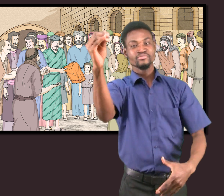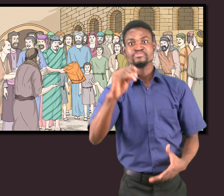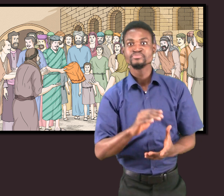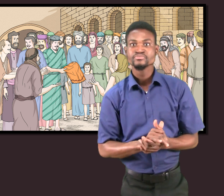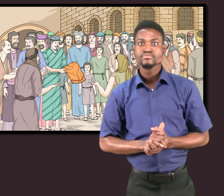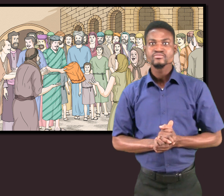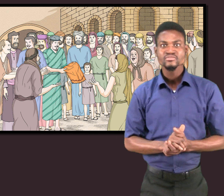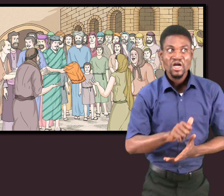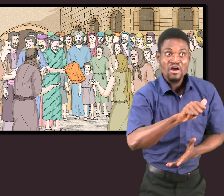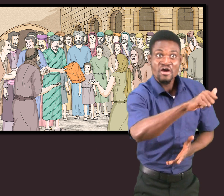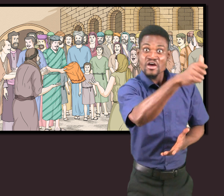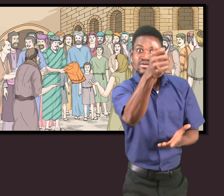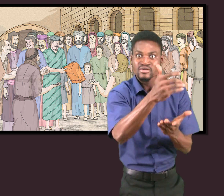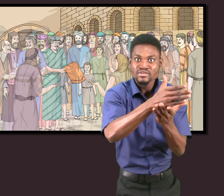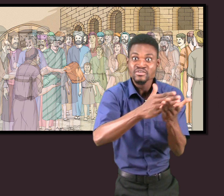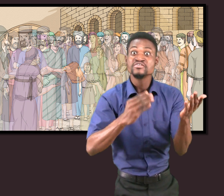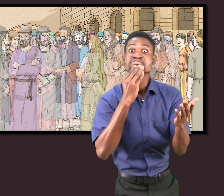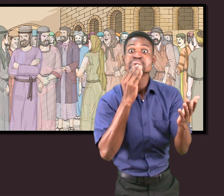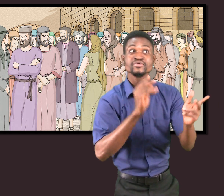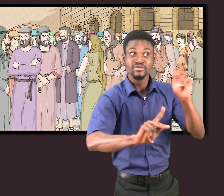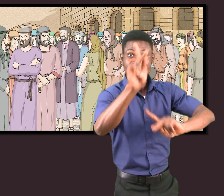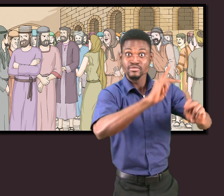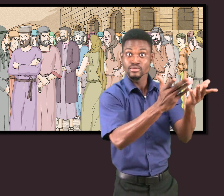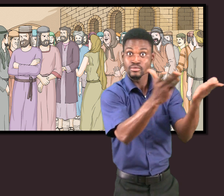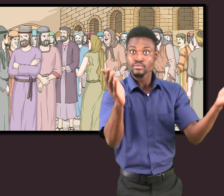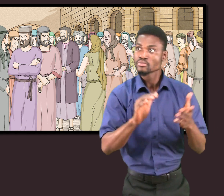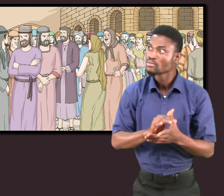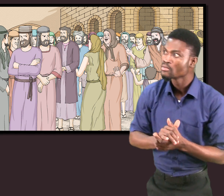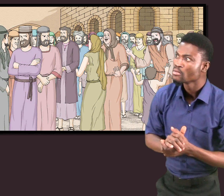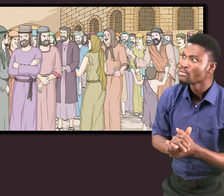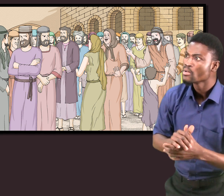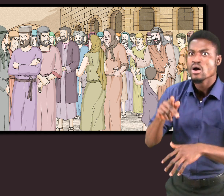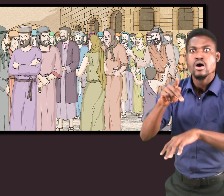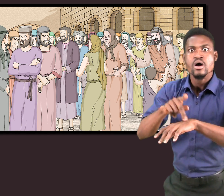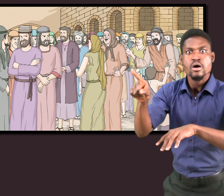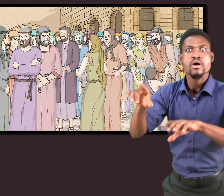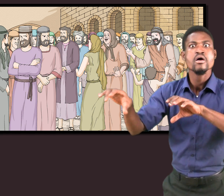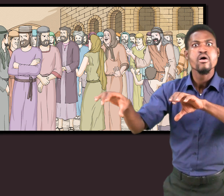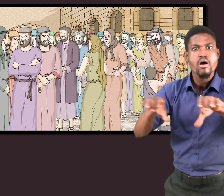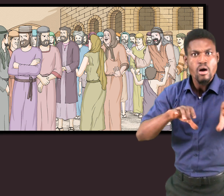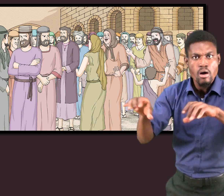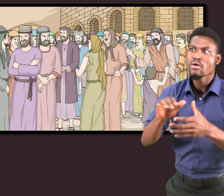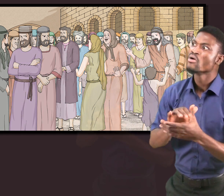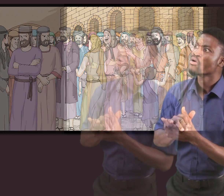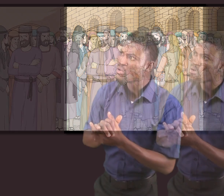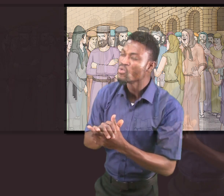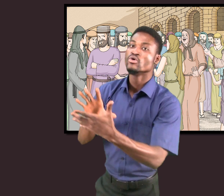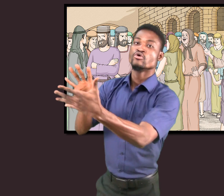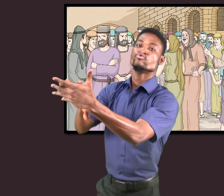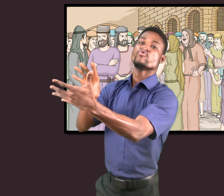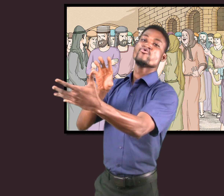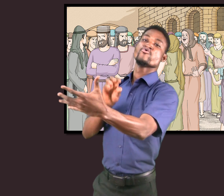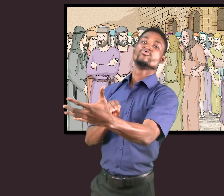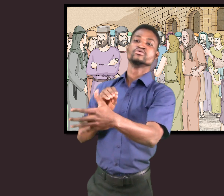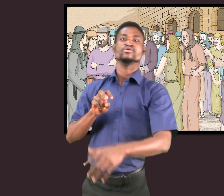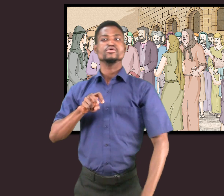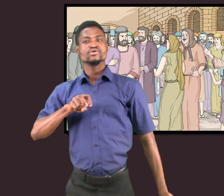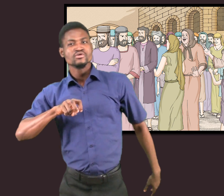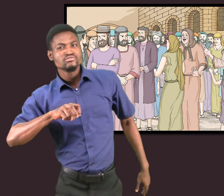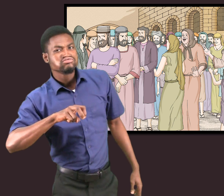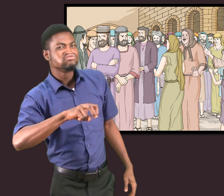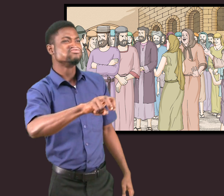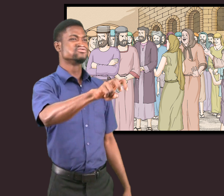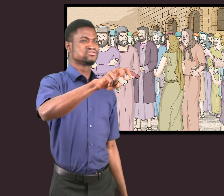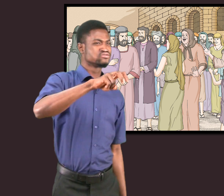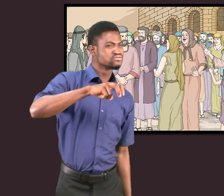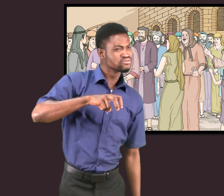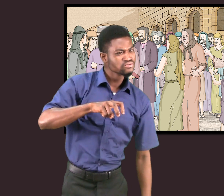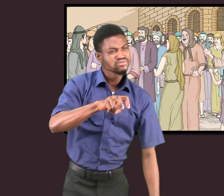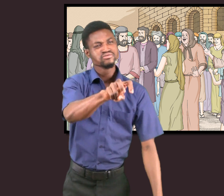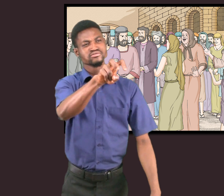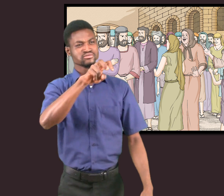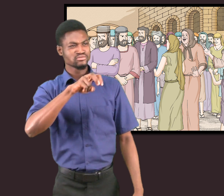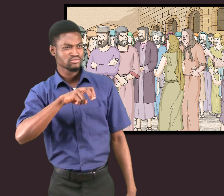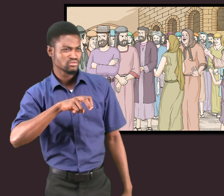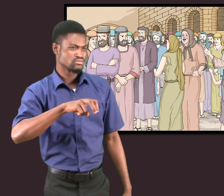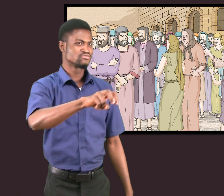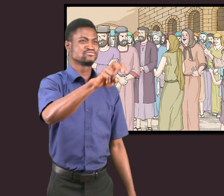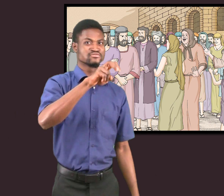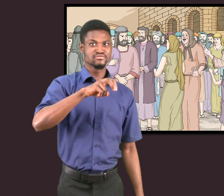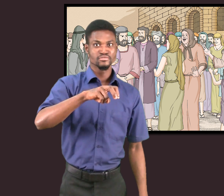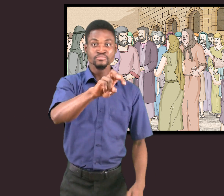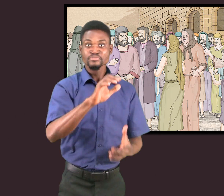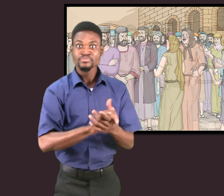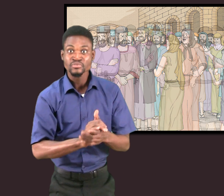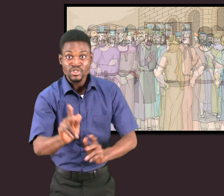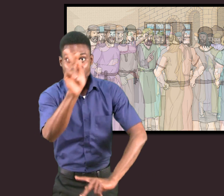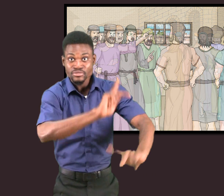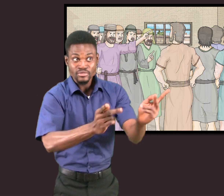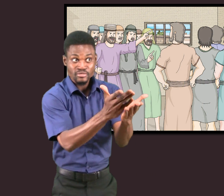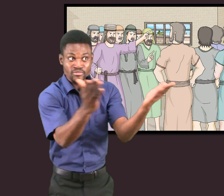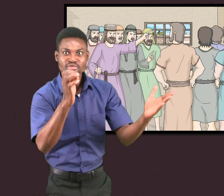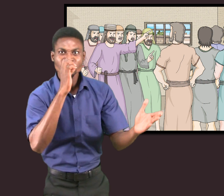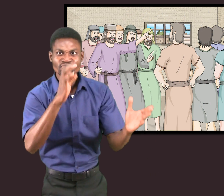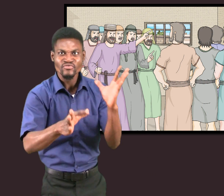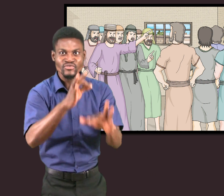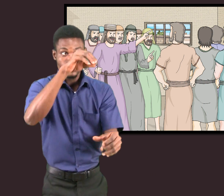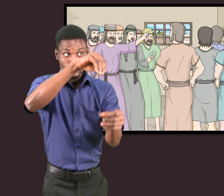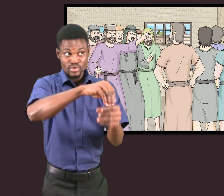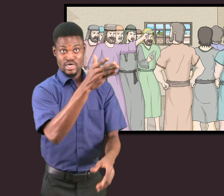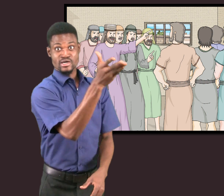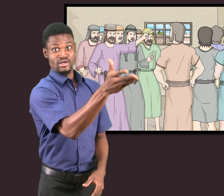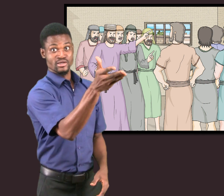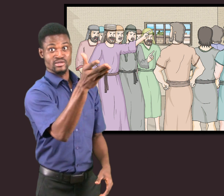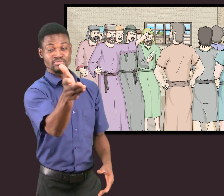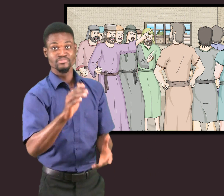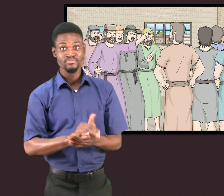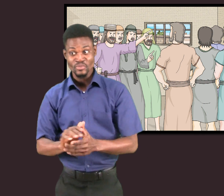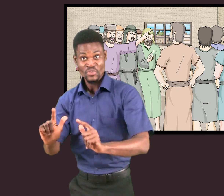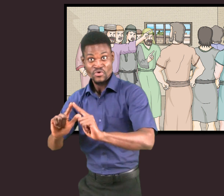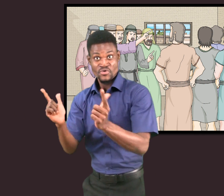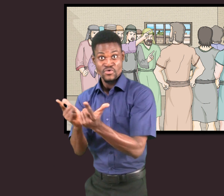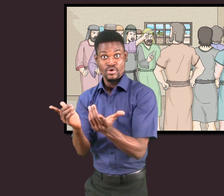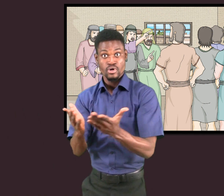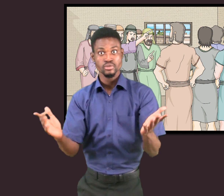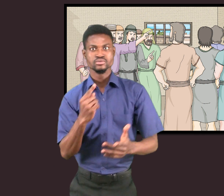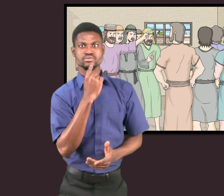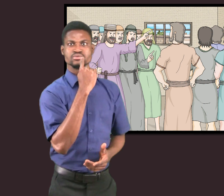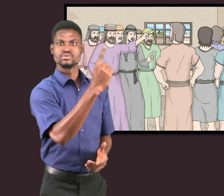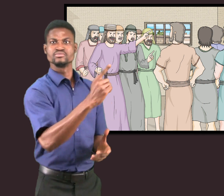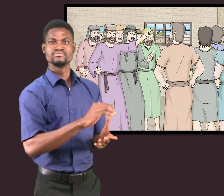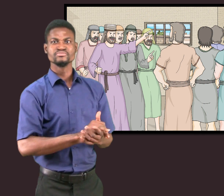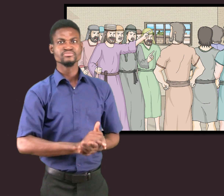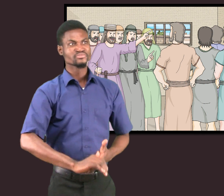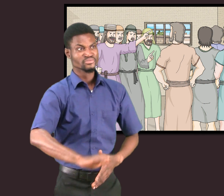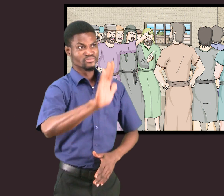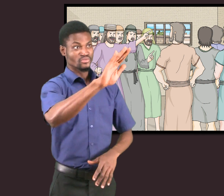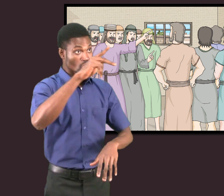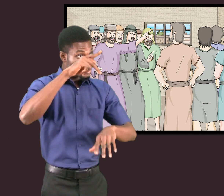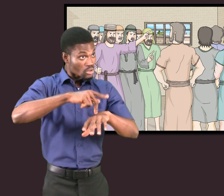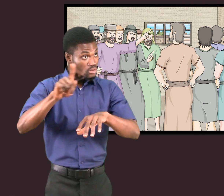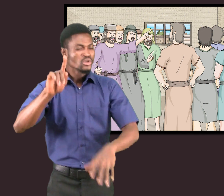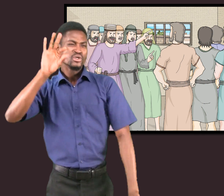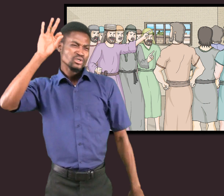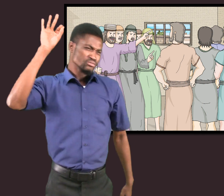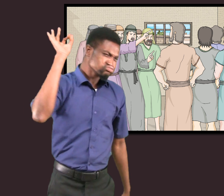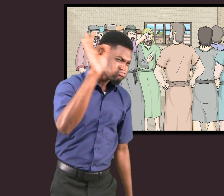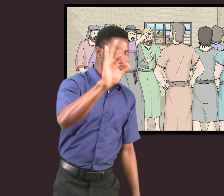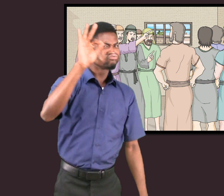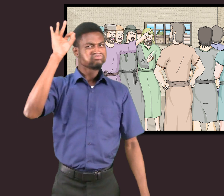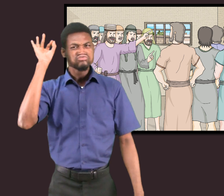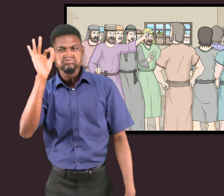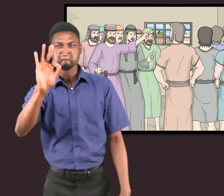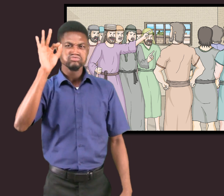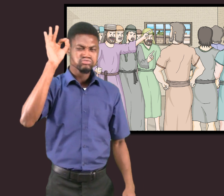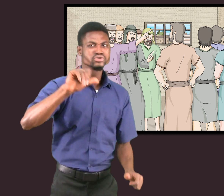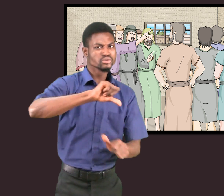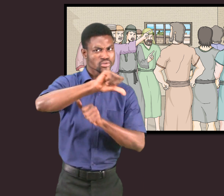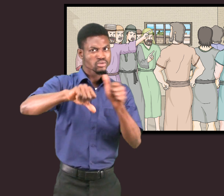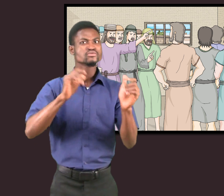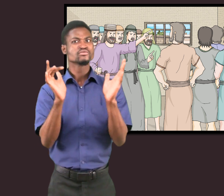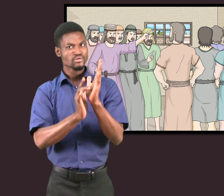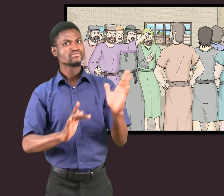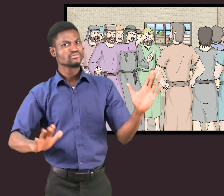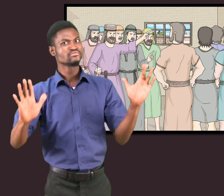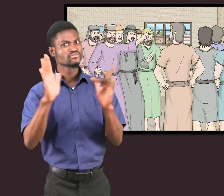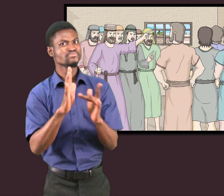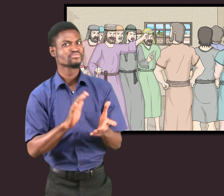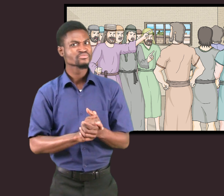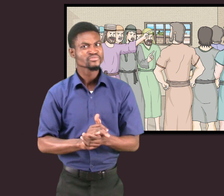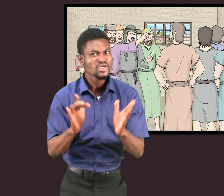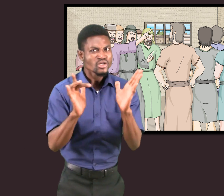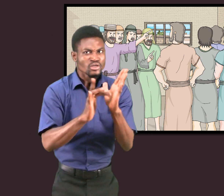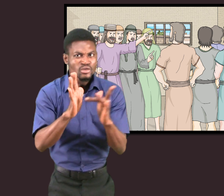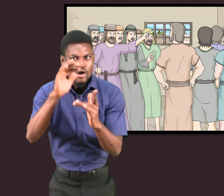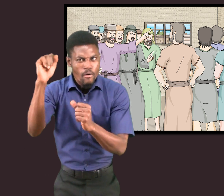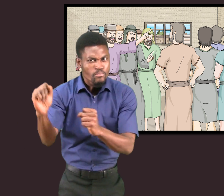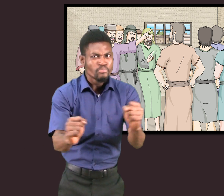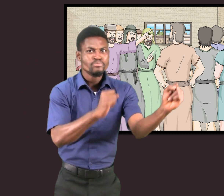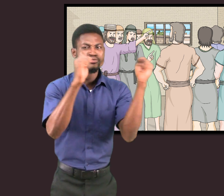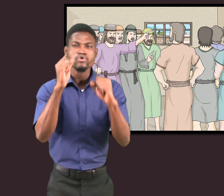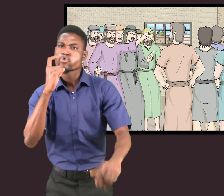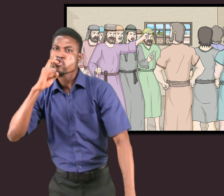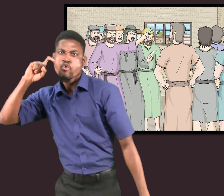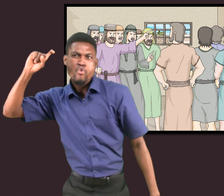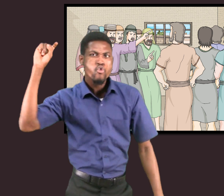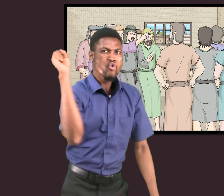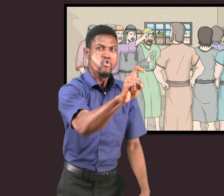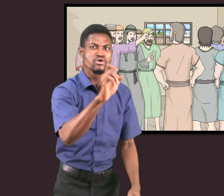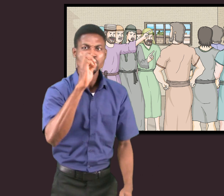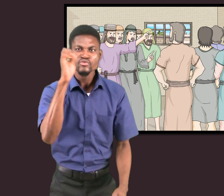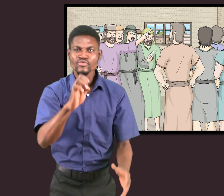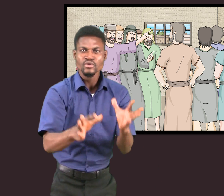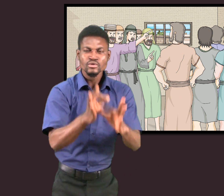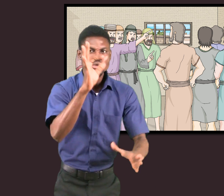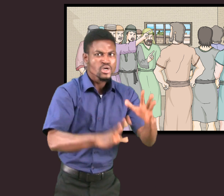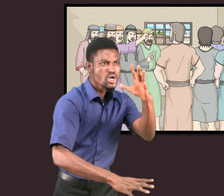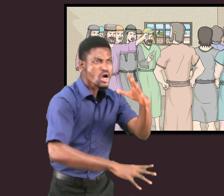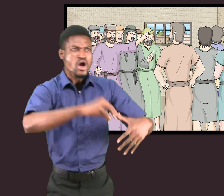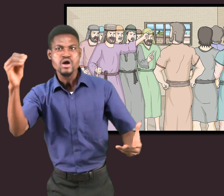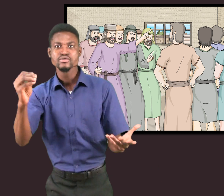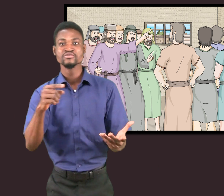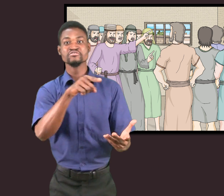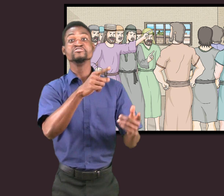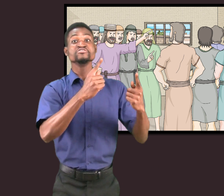Now there were some itinerant Jewish exorcists who tried to invoke the name of the Lord Jesus over those with evil spirits.